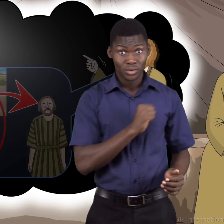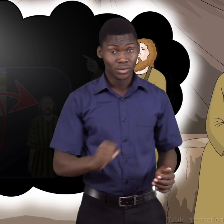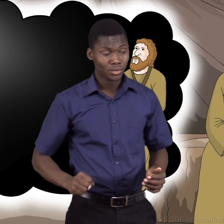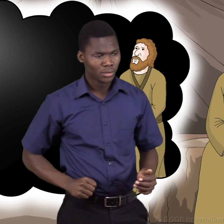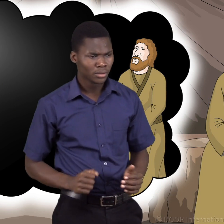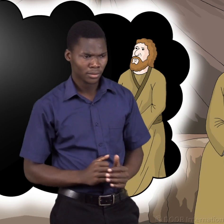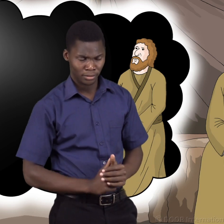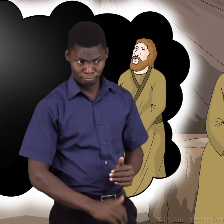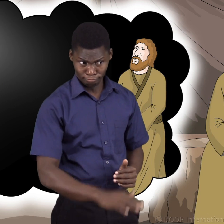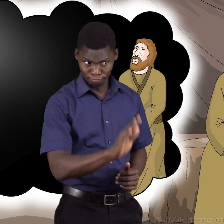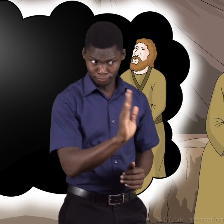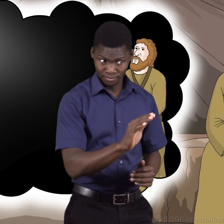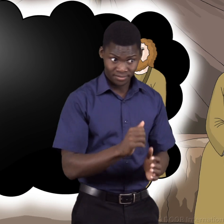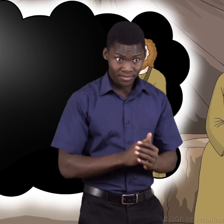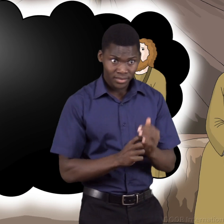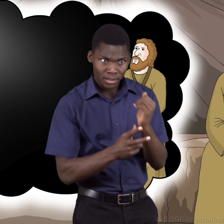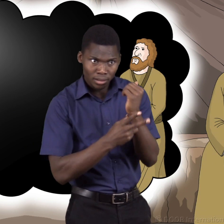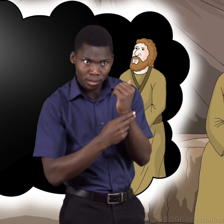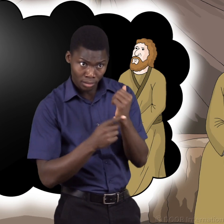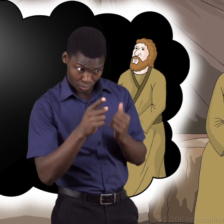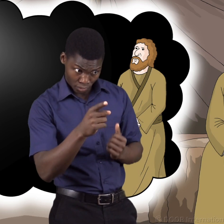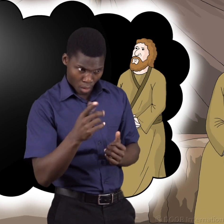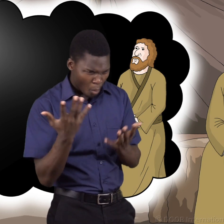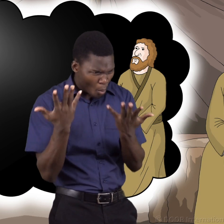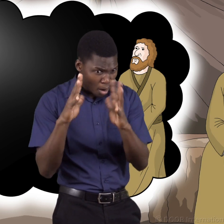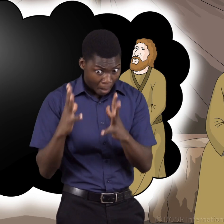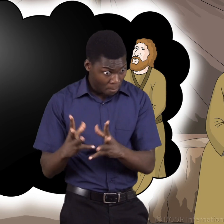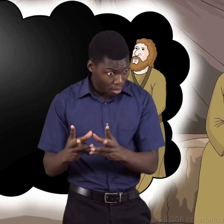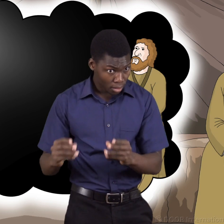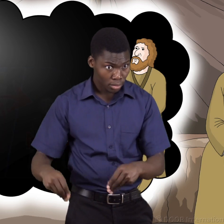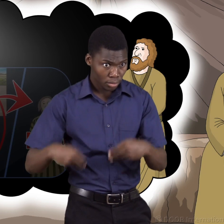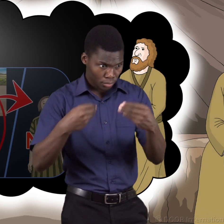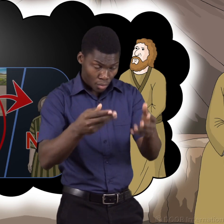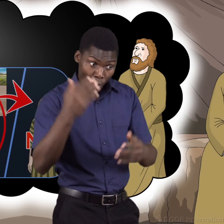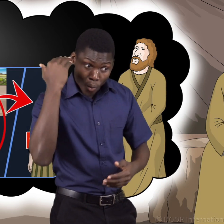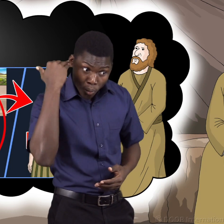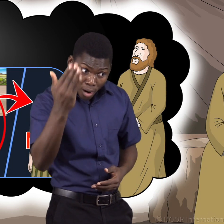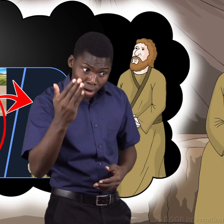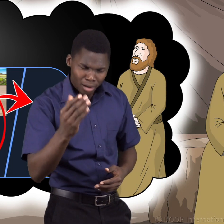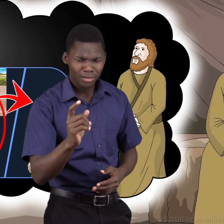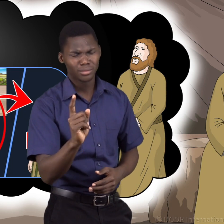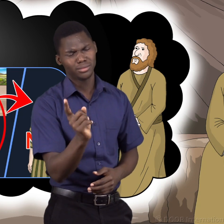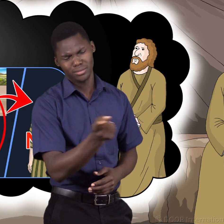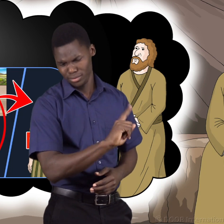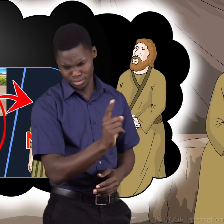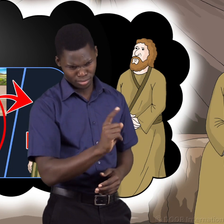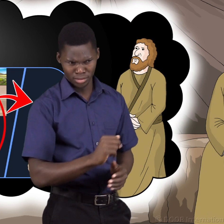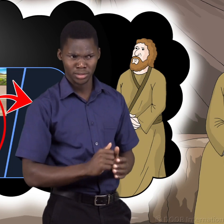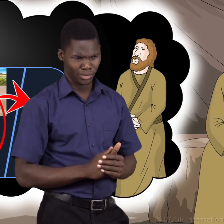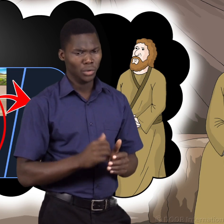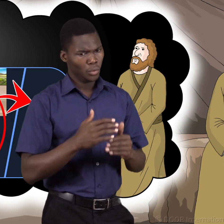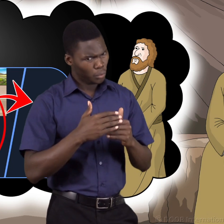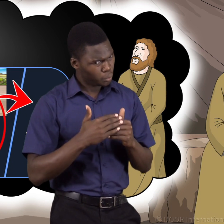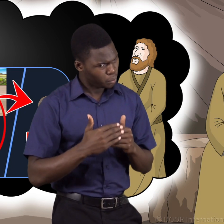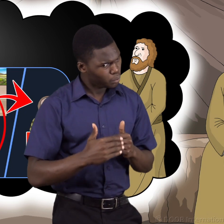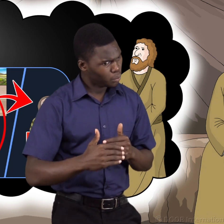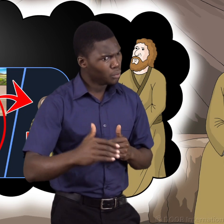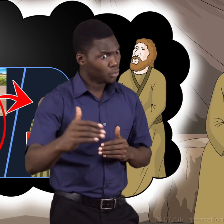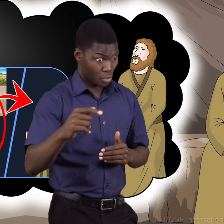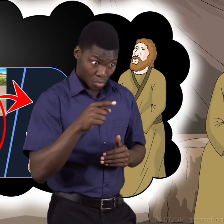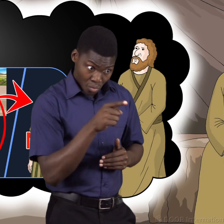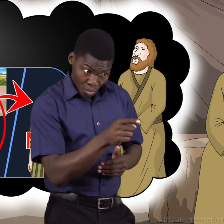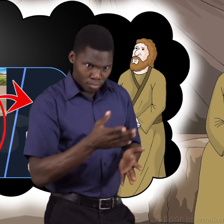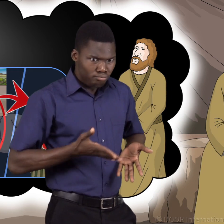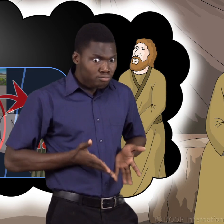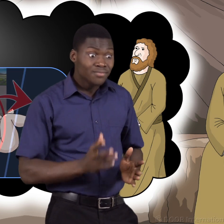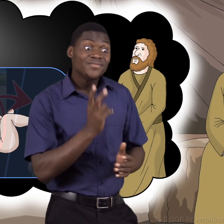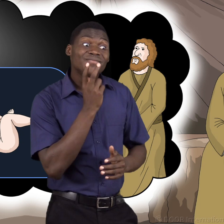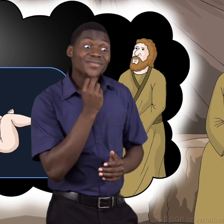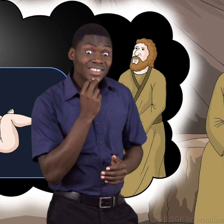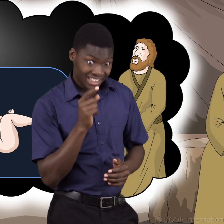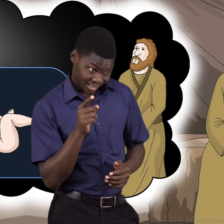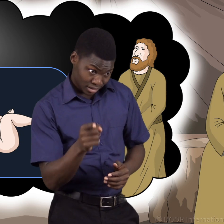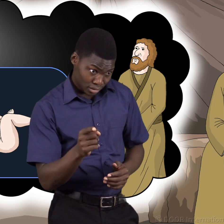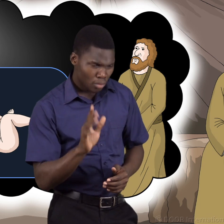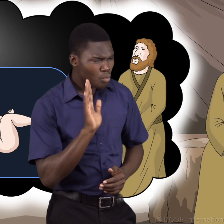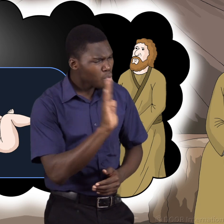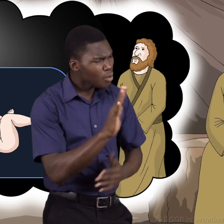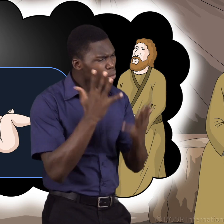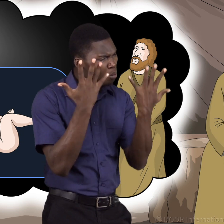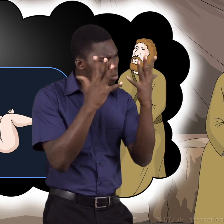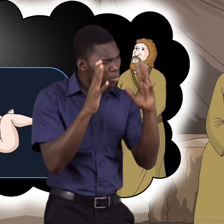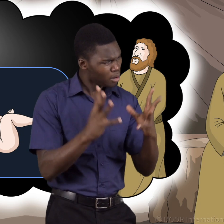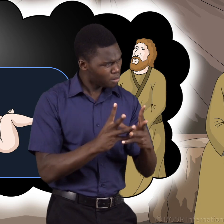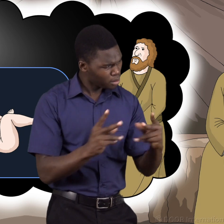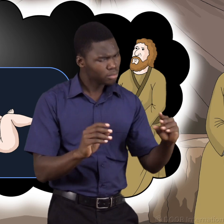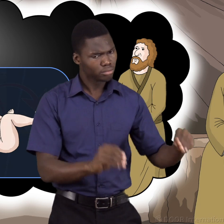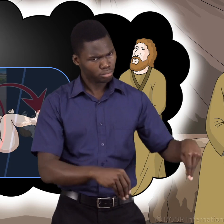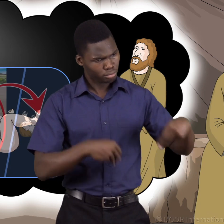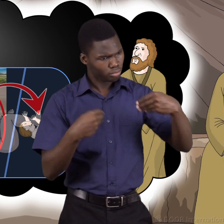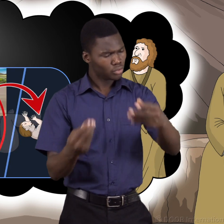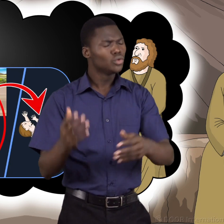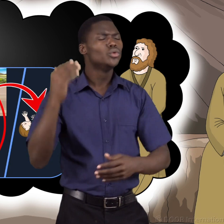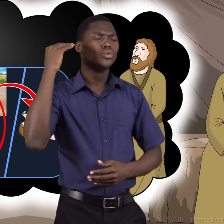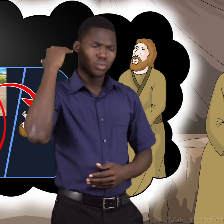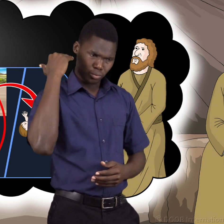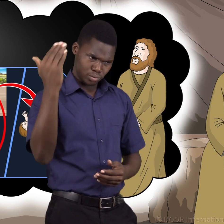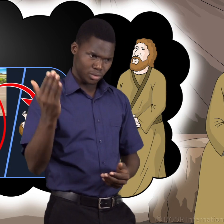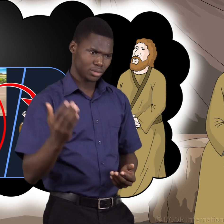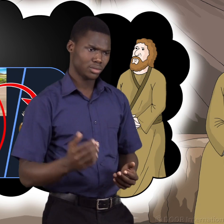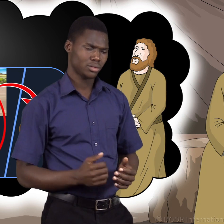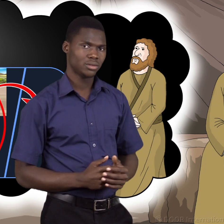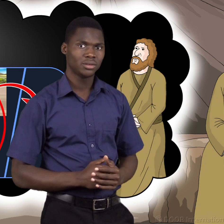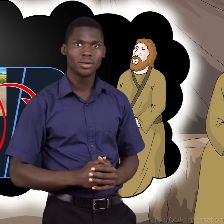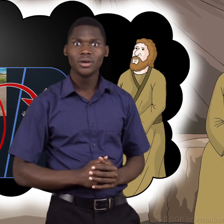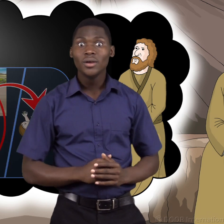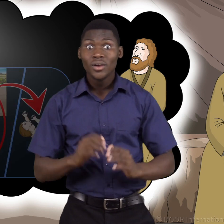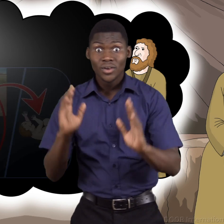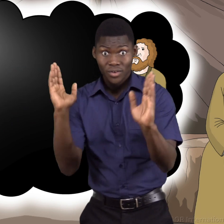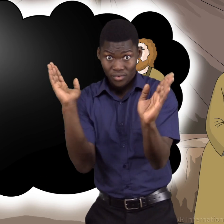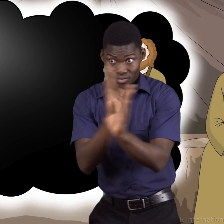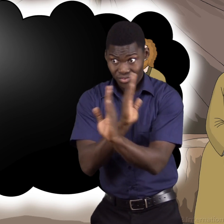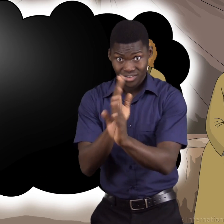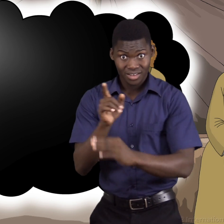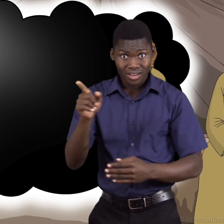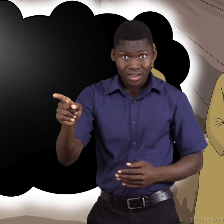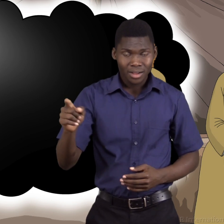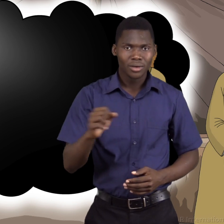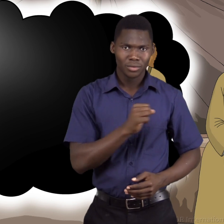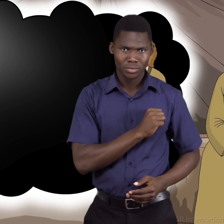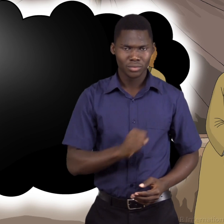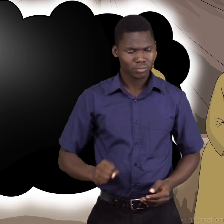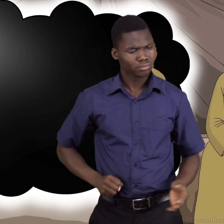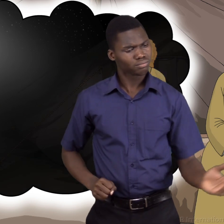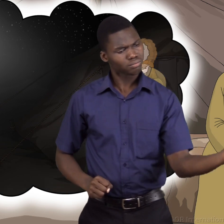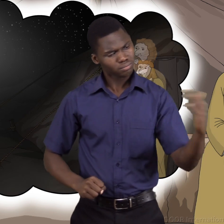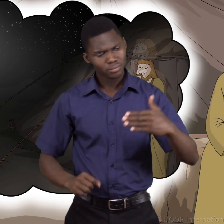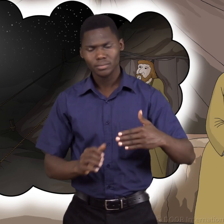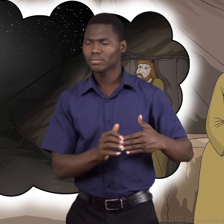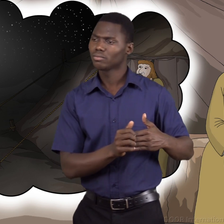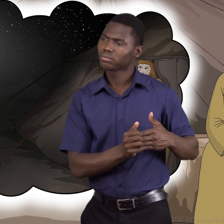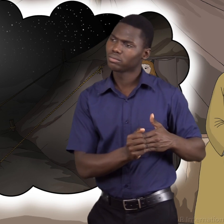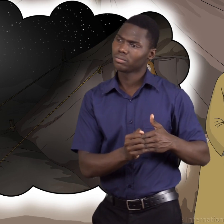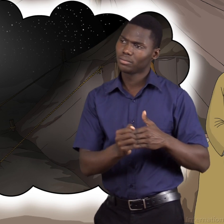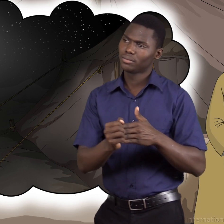Then the word of the LORD came to Abram, saying, “This one will not be your heir, but one who comes from your own body will be your heir.”